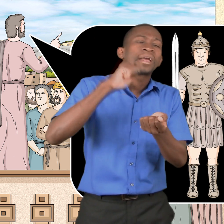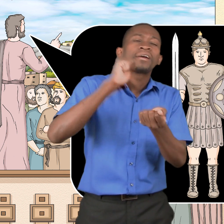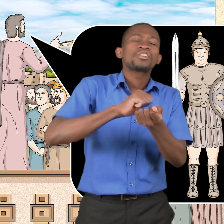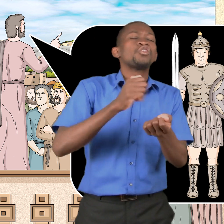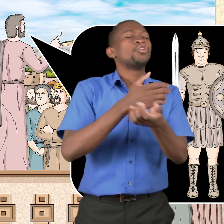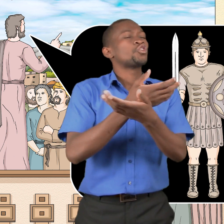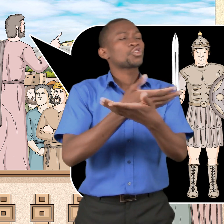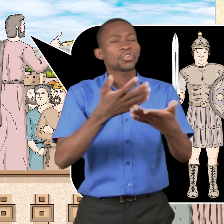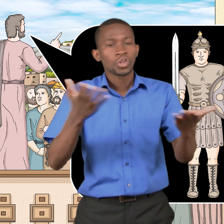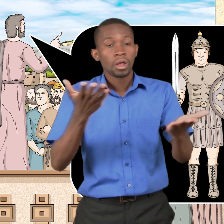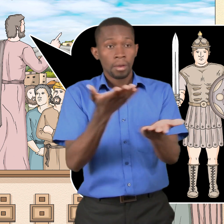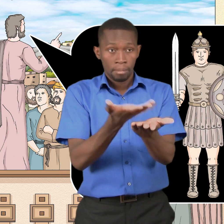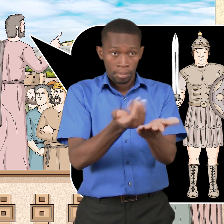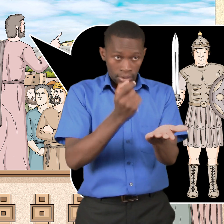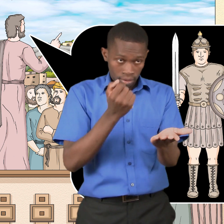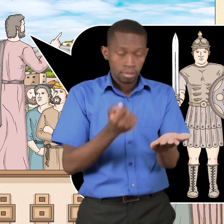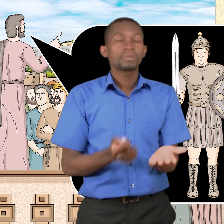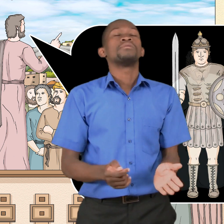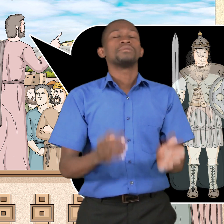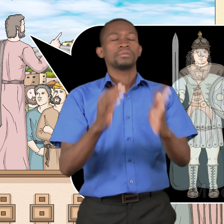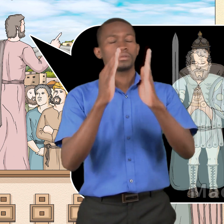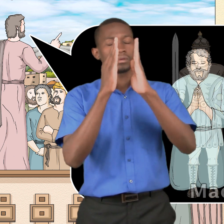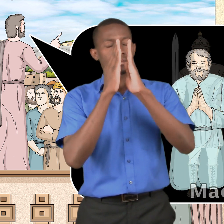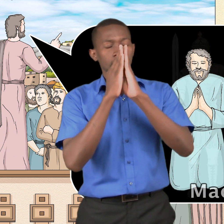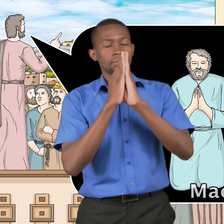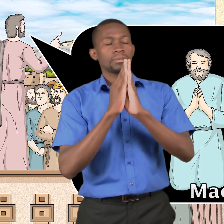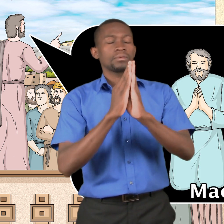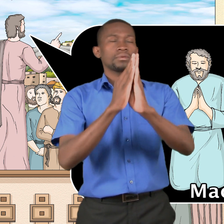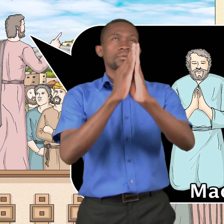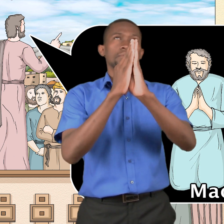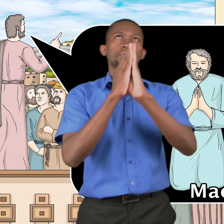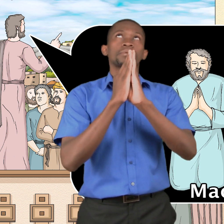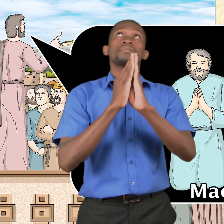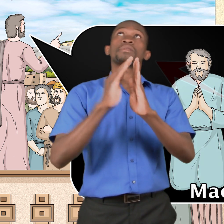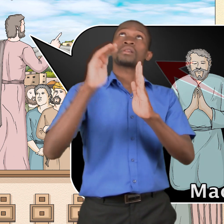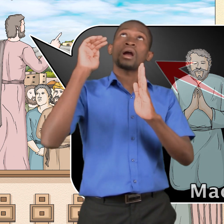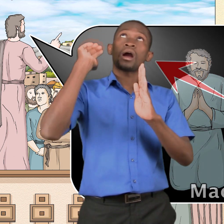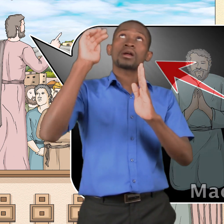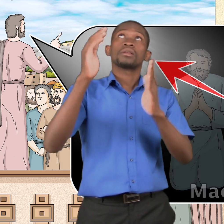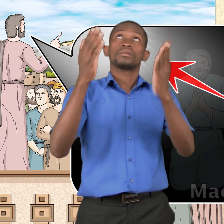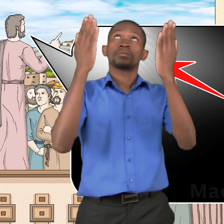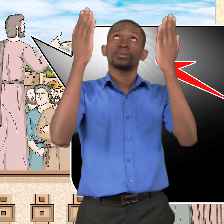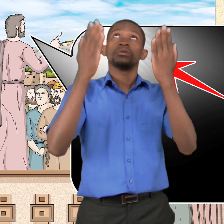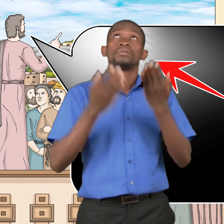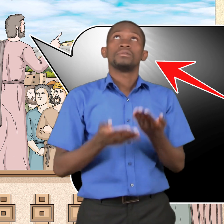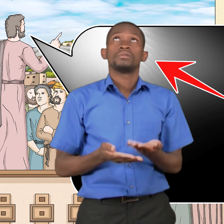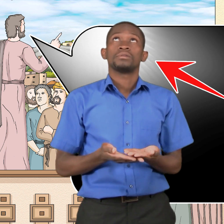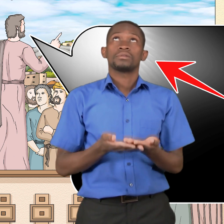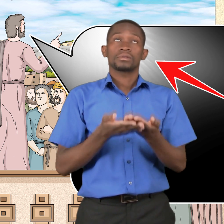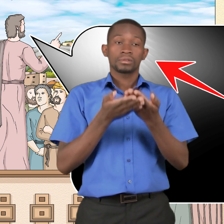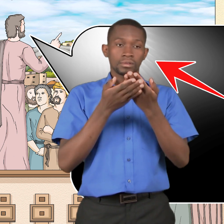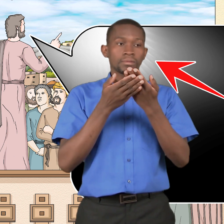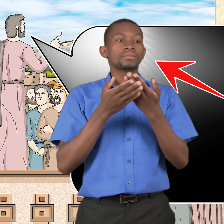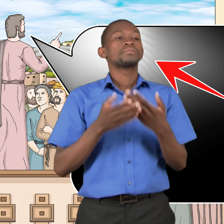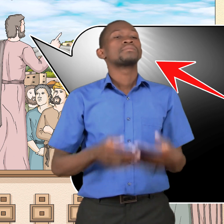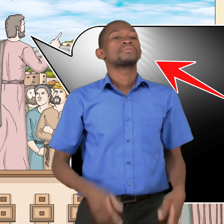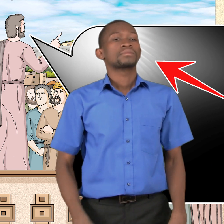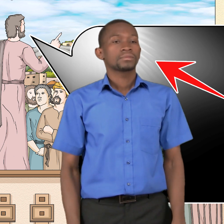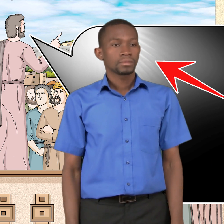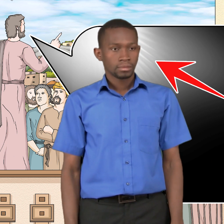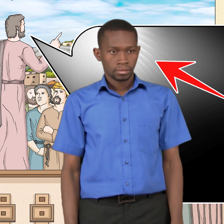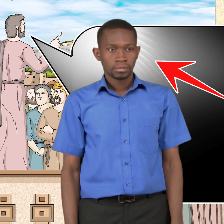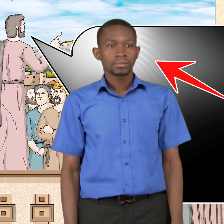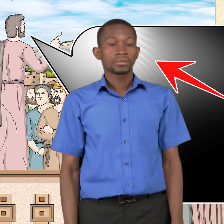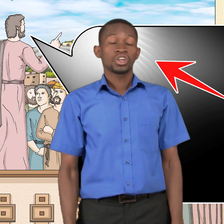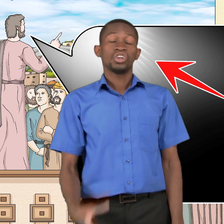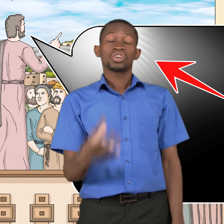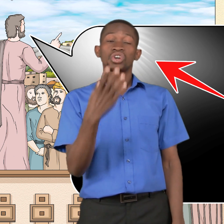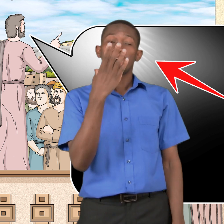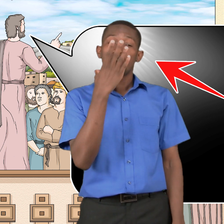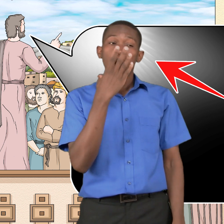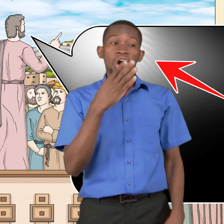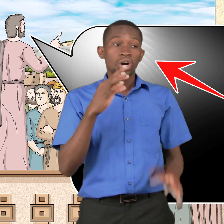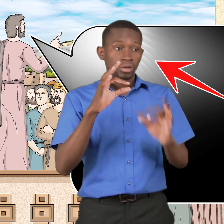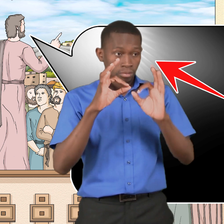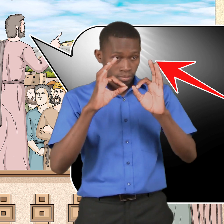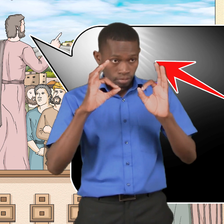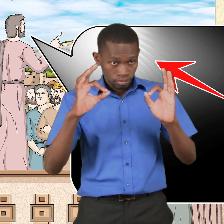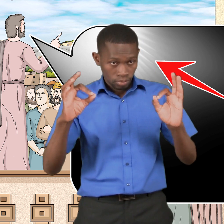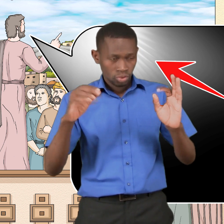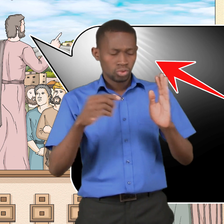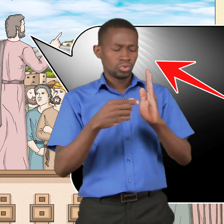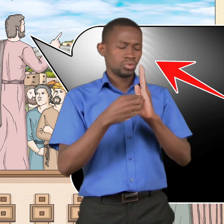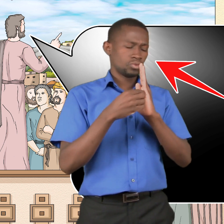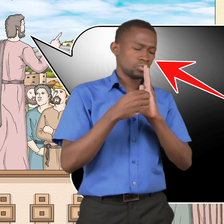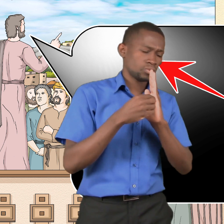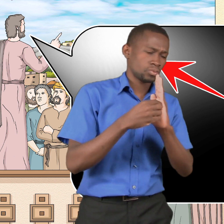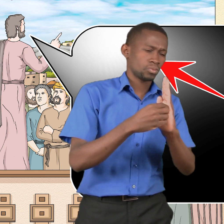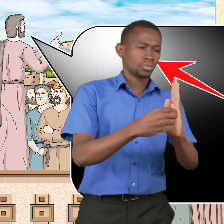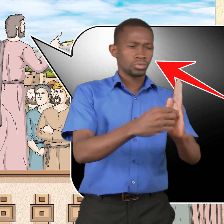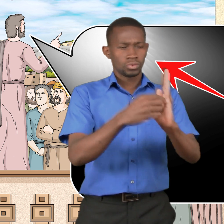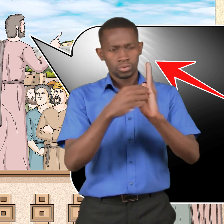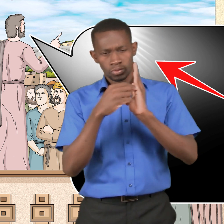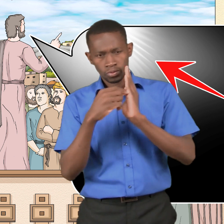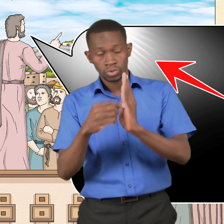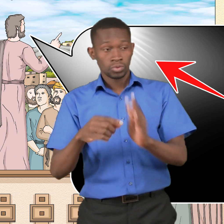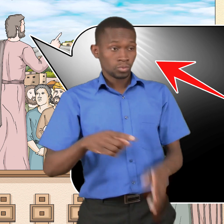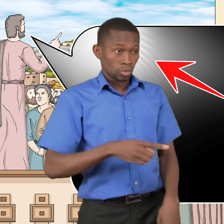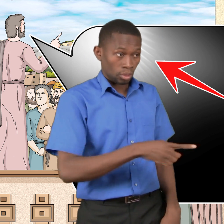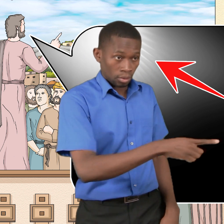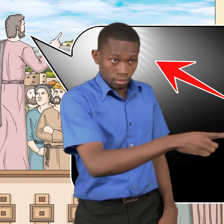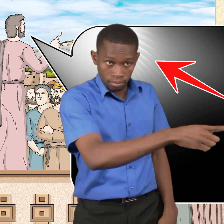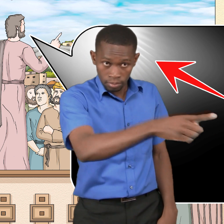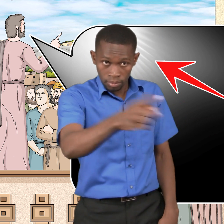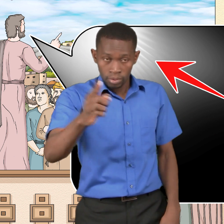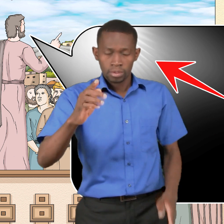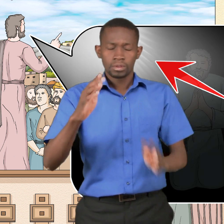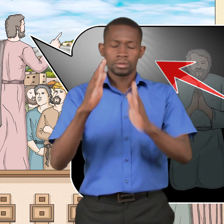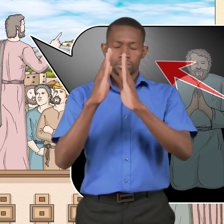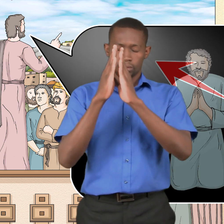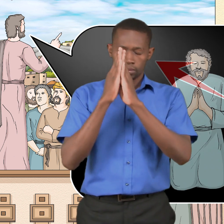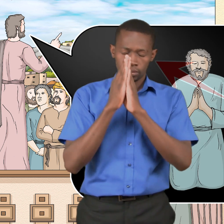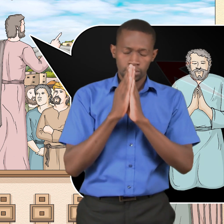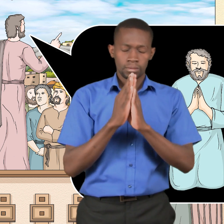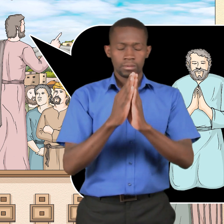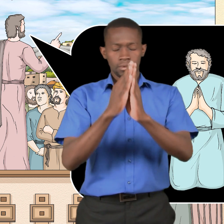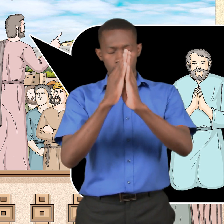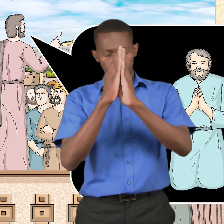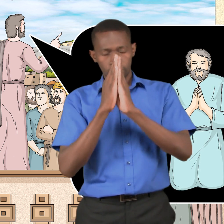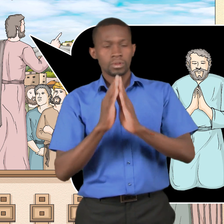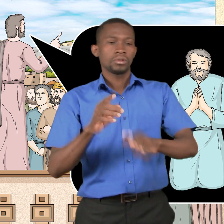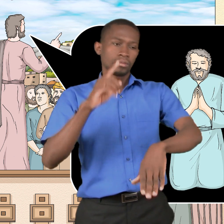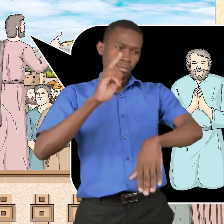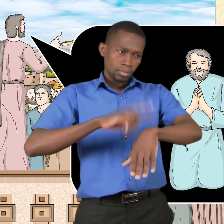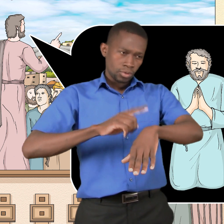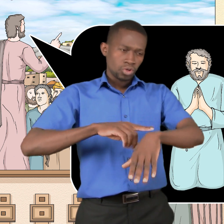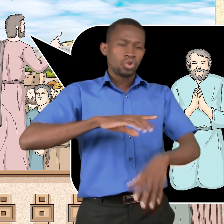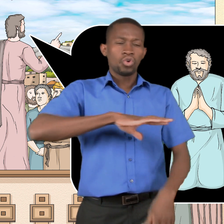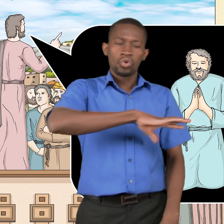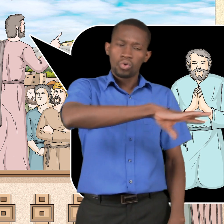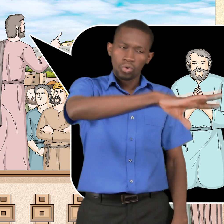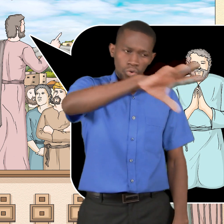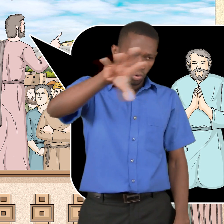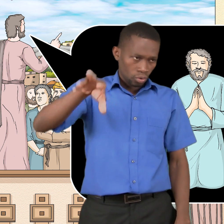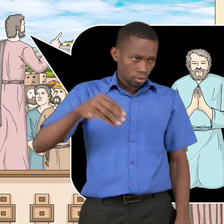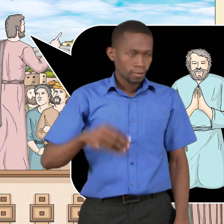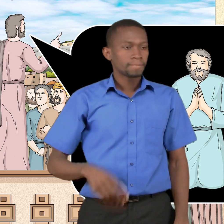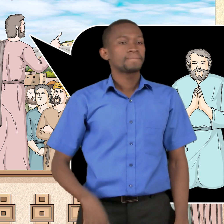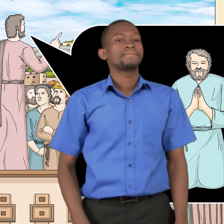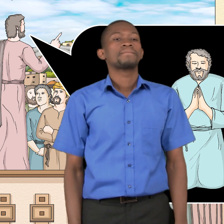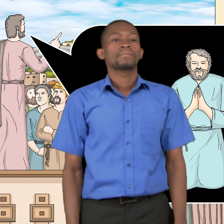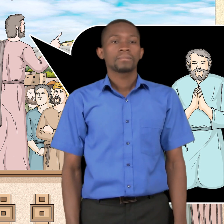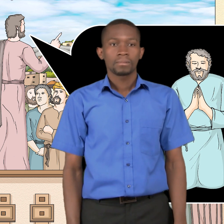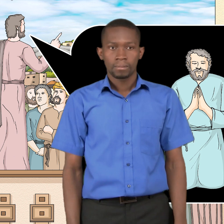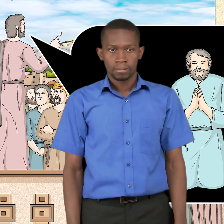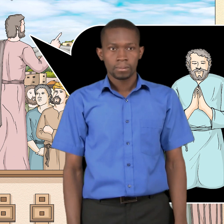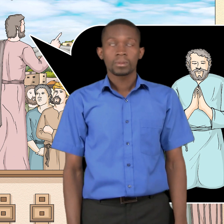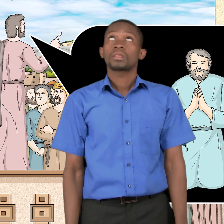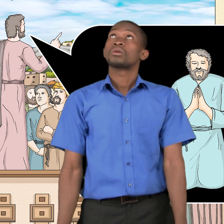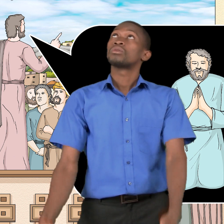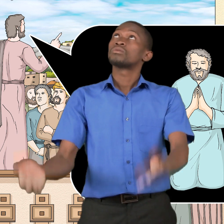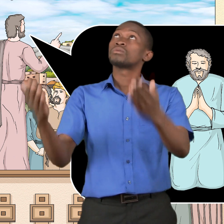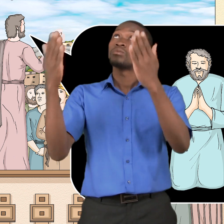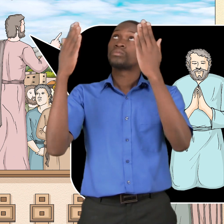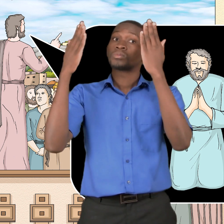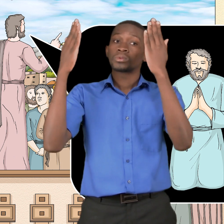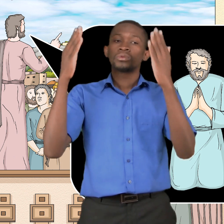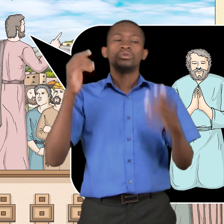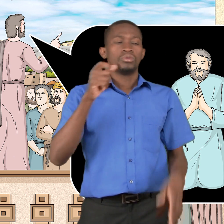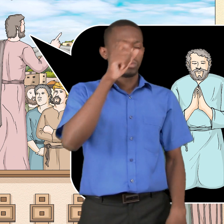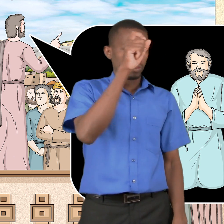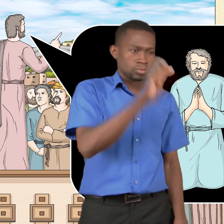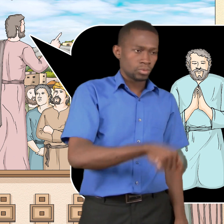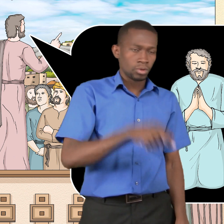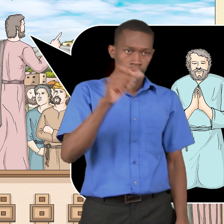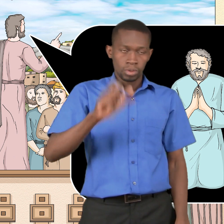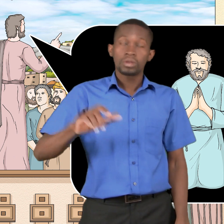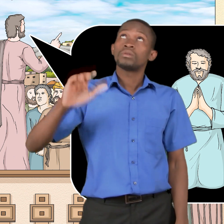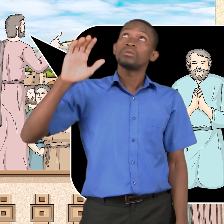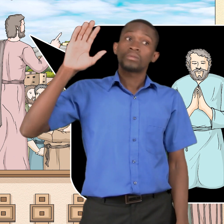Pray in the Spirit at all times, with every kind of prayer and petition.